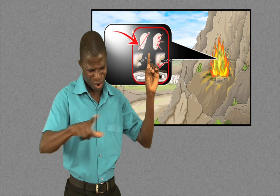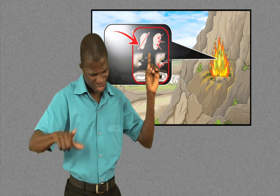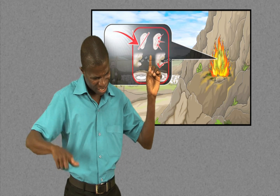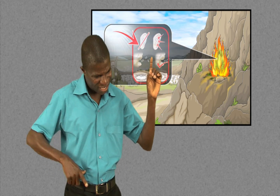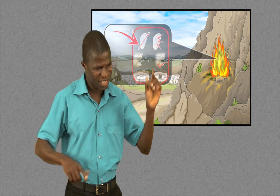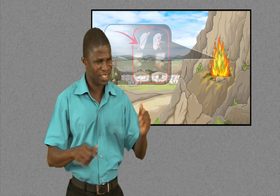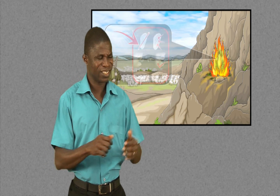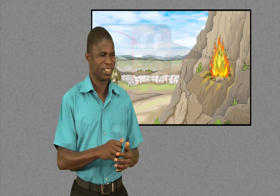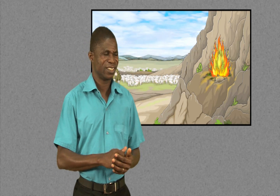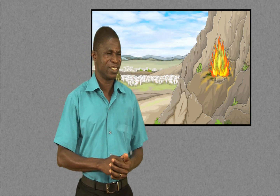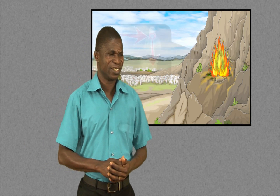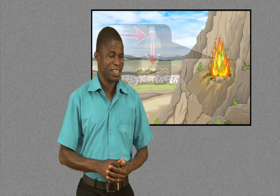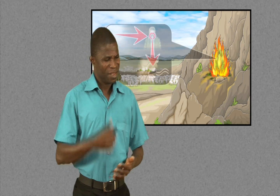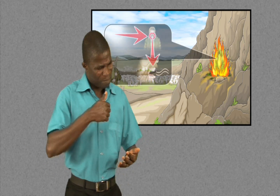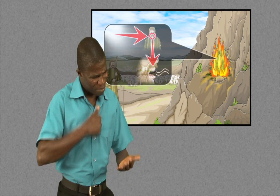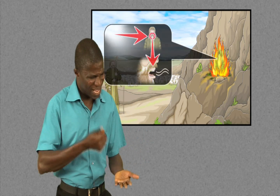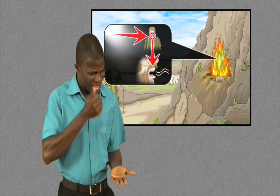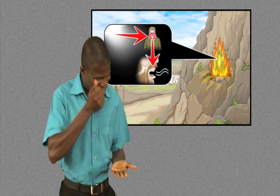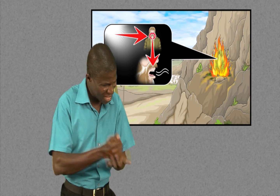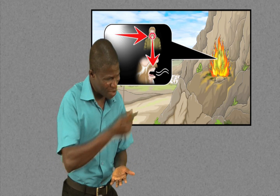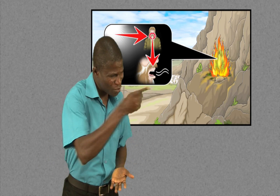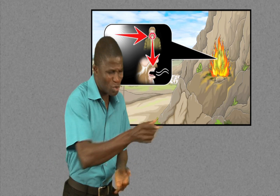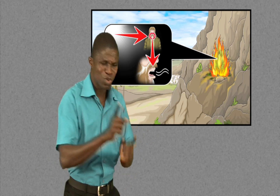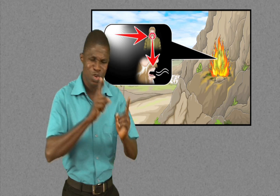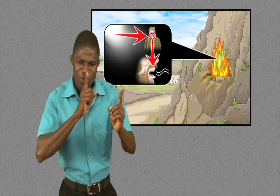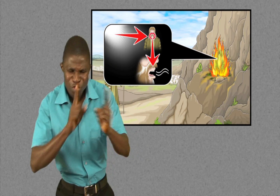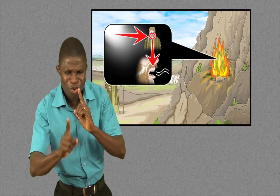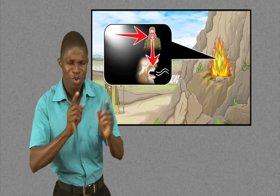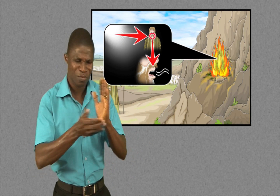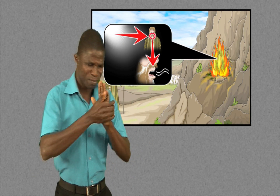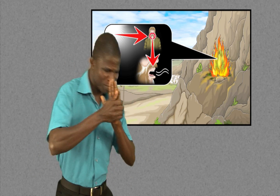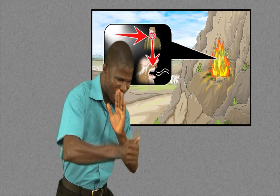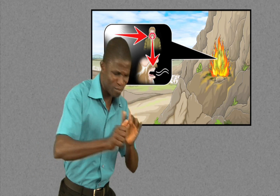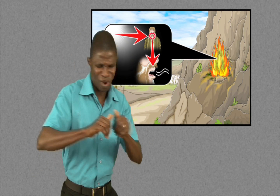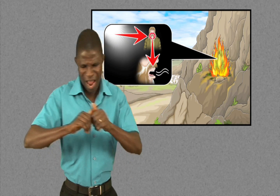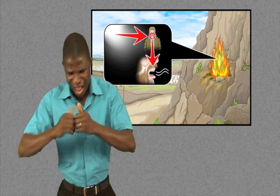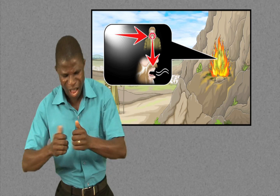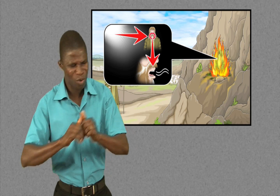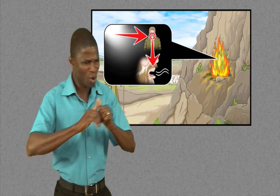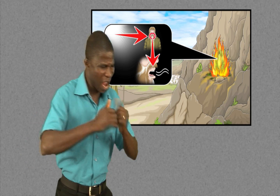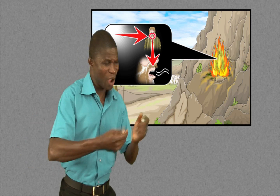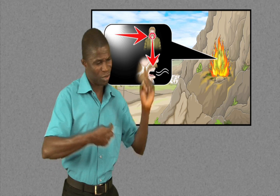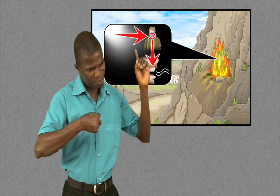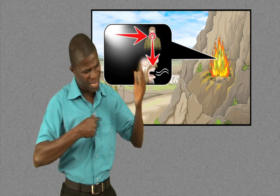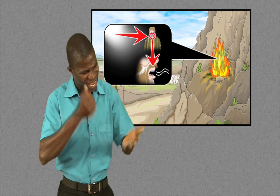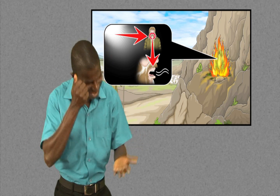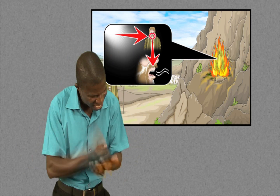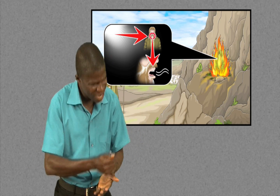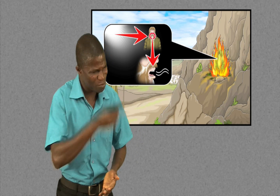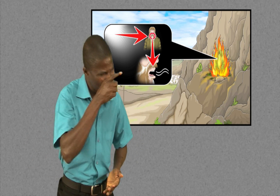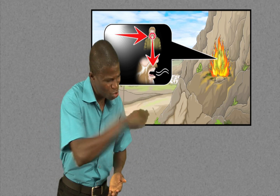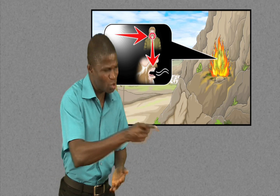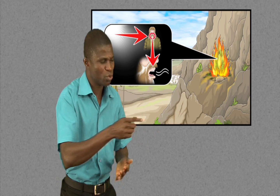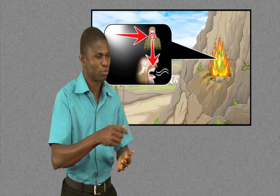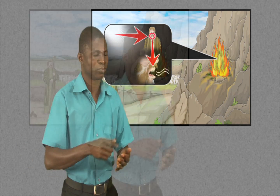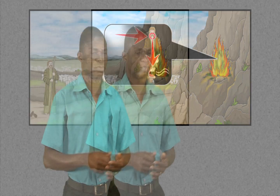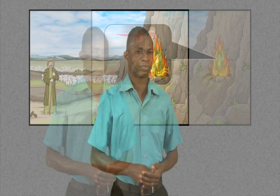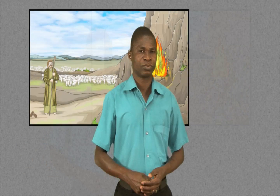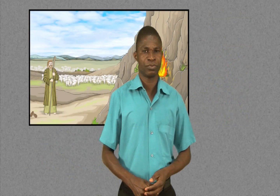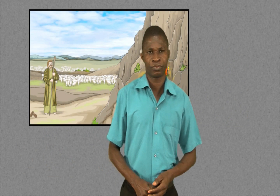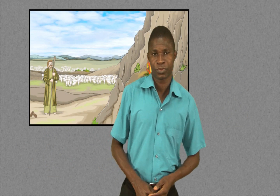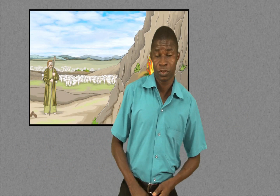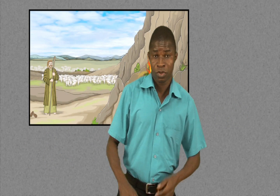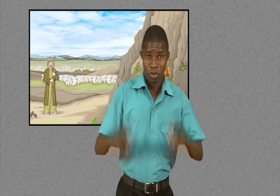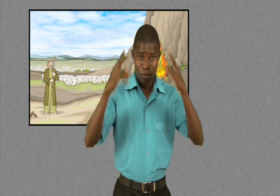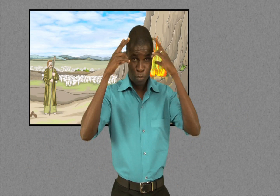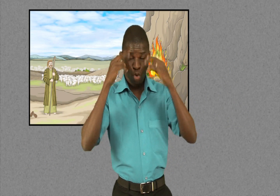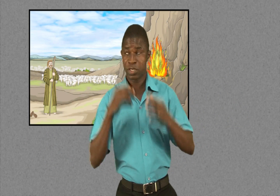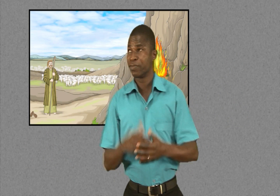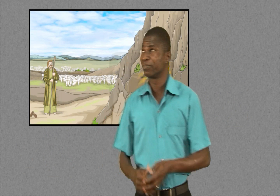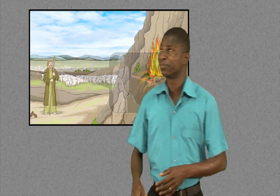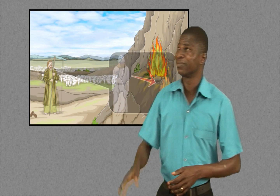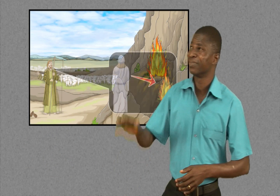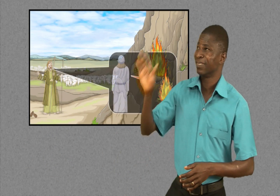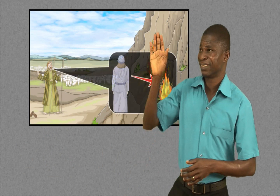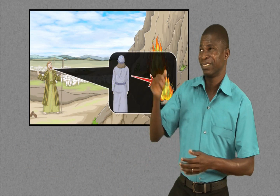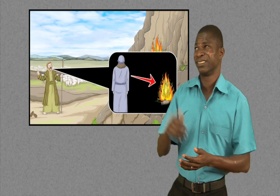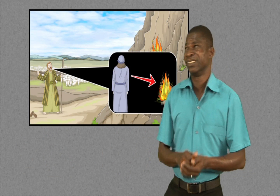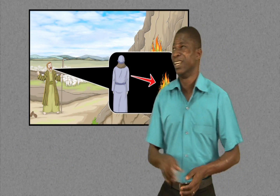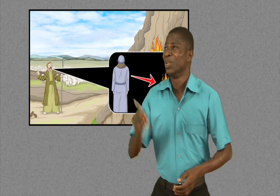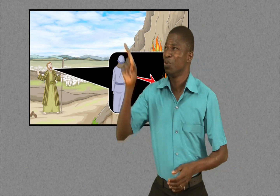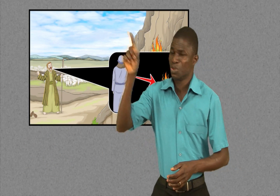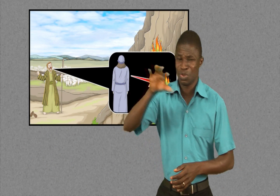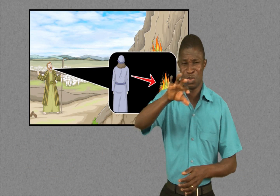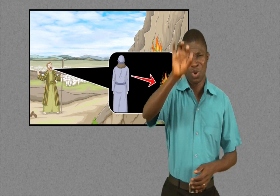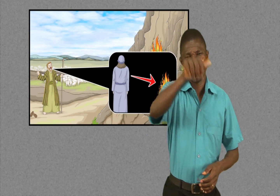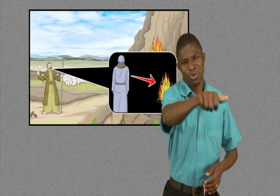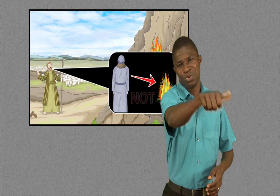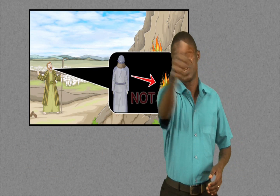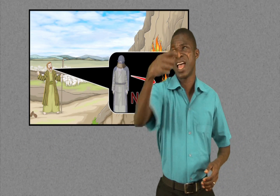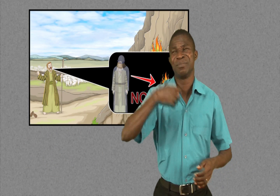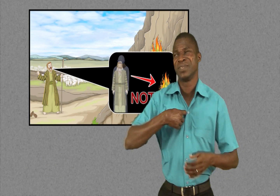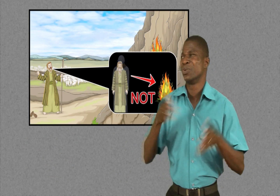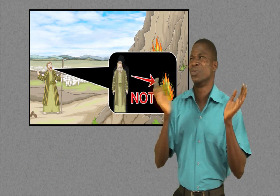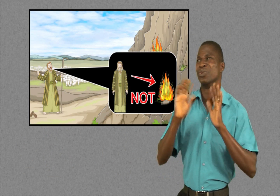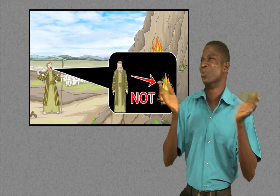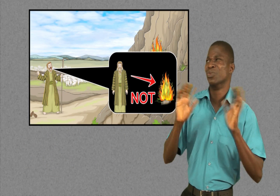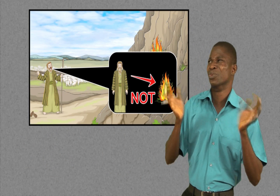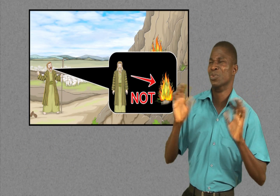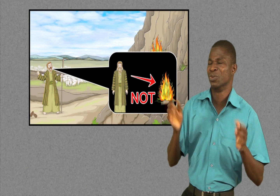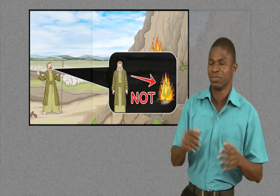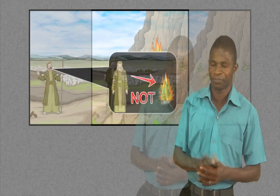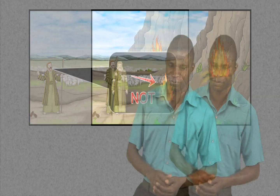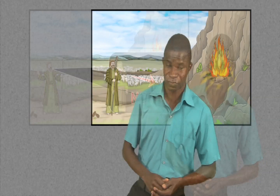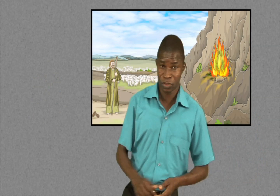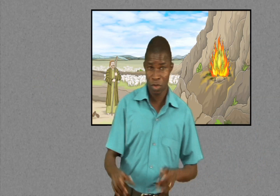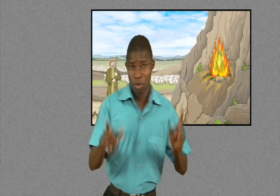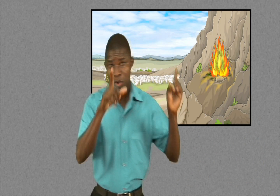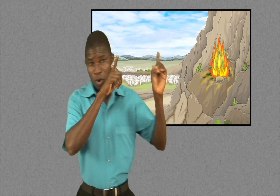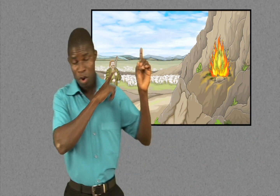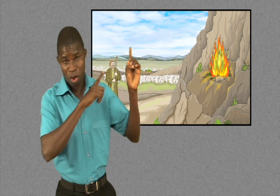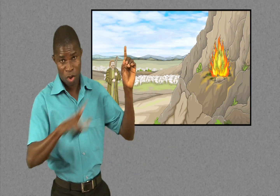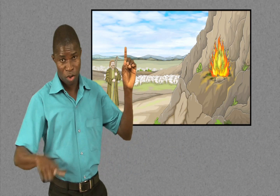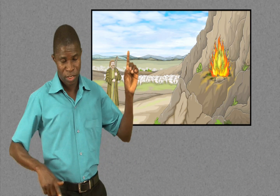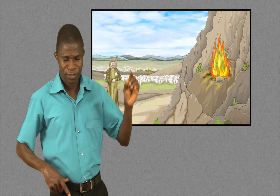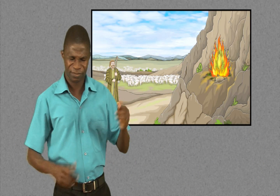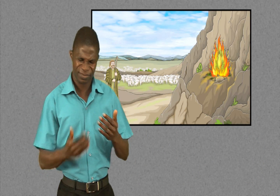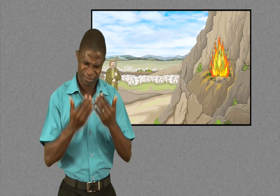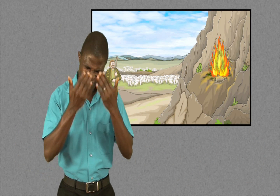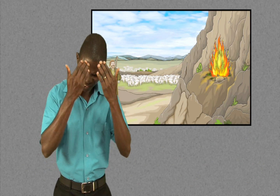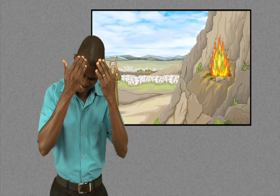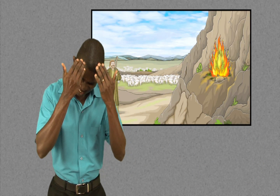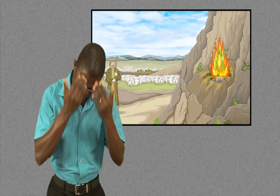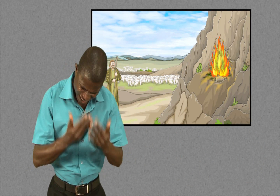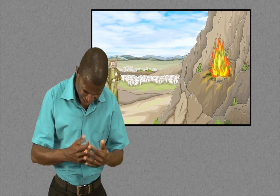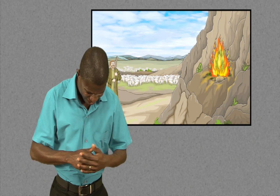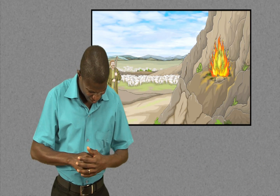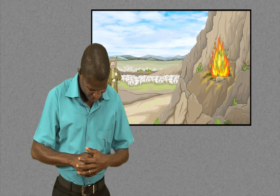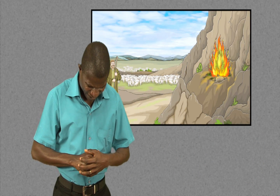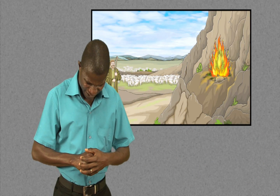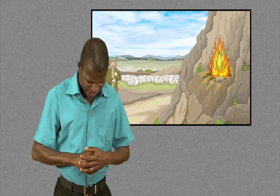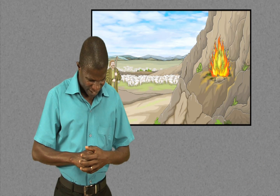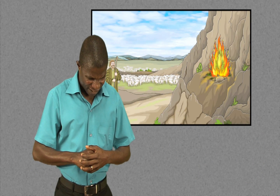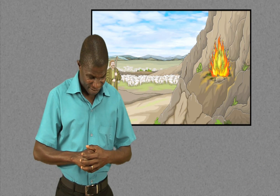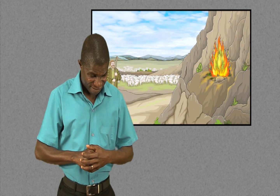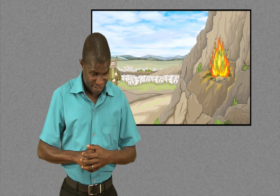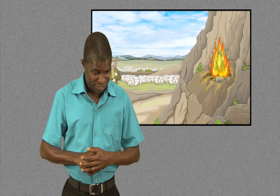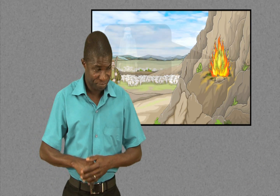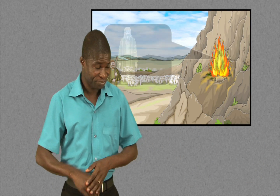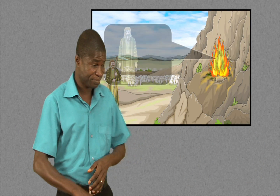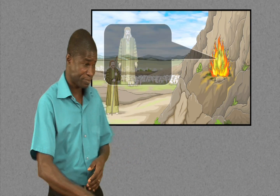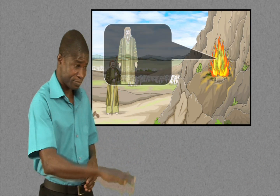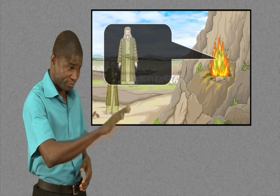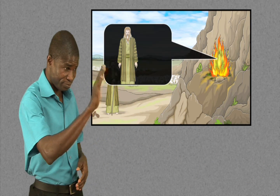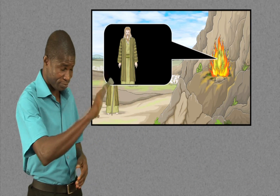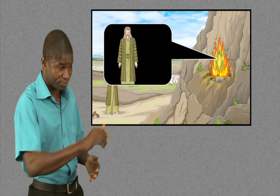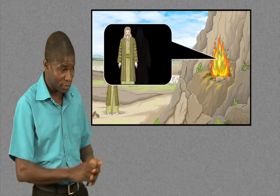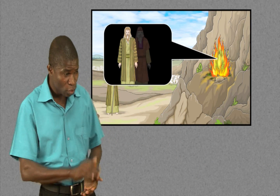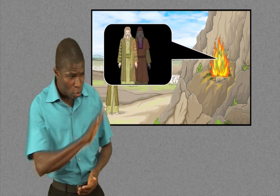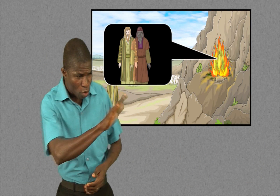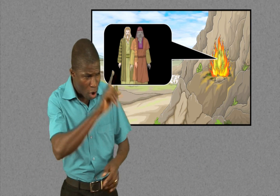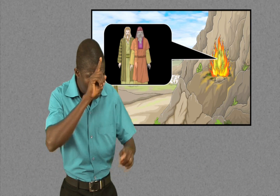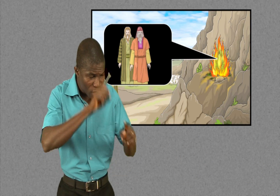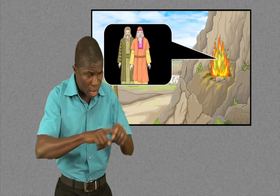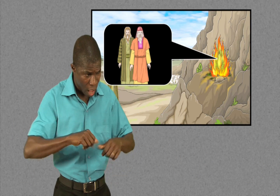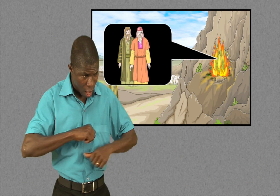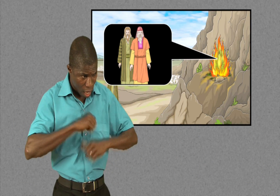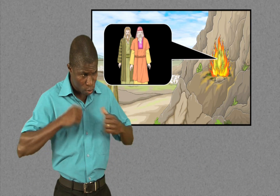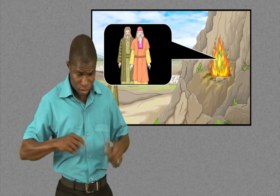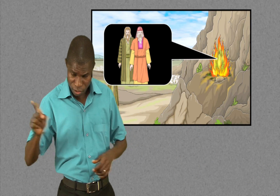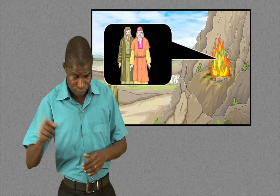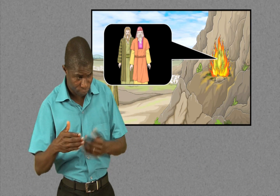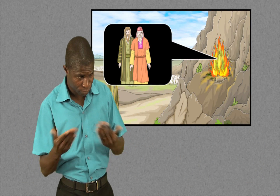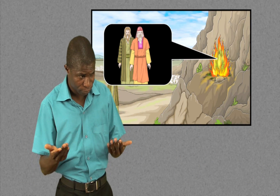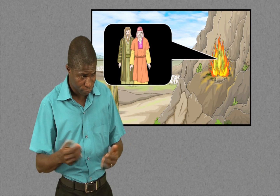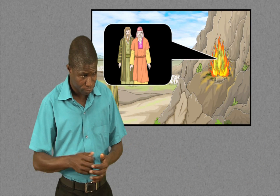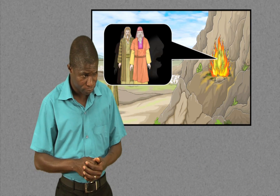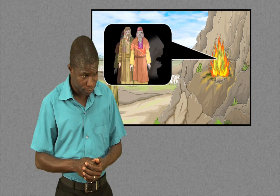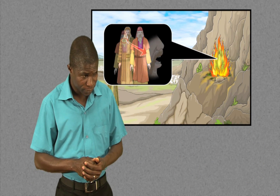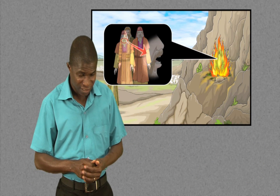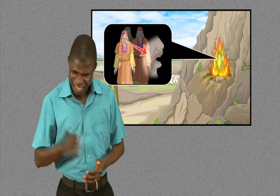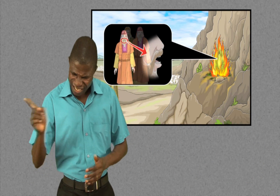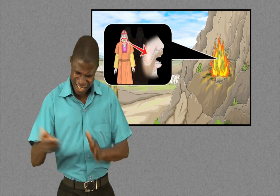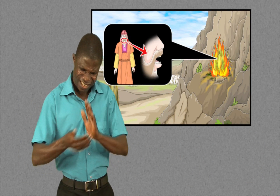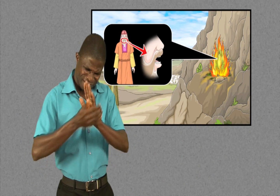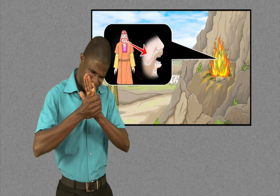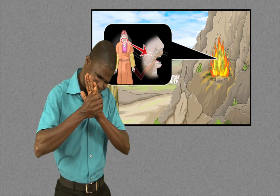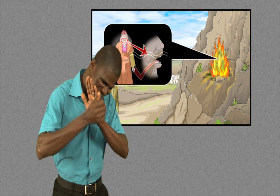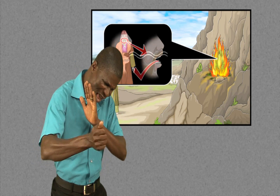I will help you as you speak, and I will teach you what to say.” But Moses replied, “Please, Lord, send someone else.” Then the anger of the LORD burned against Moses, and He said, “Is not Aaron the Levite your brother?